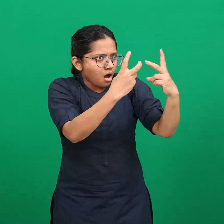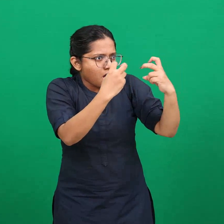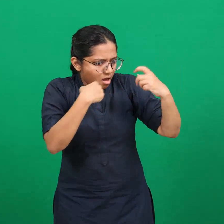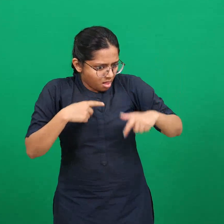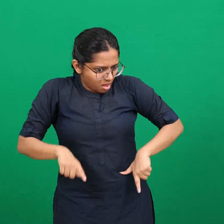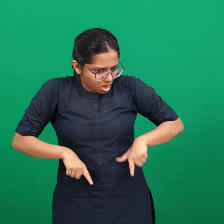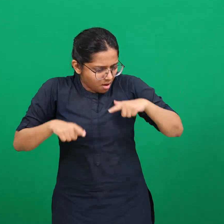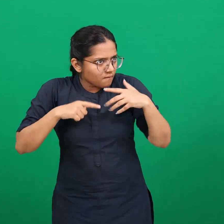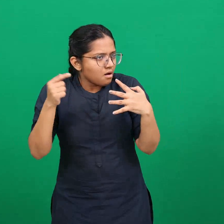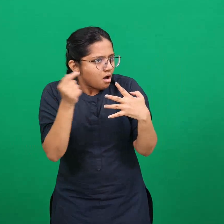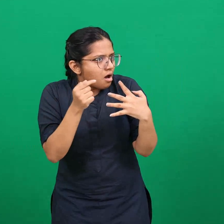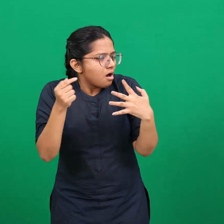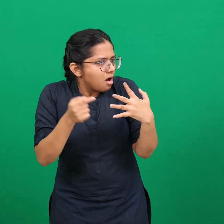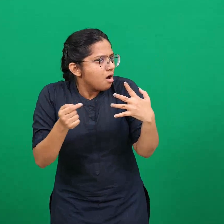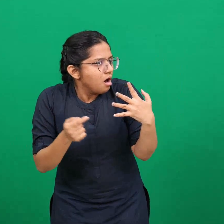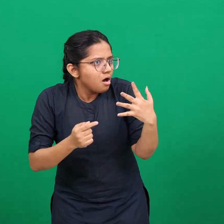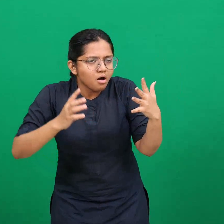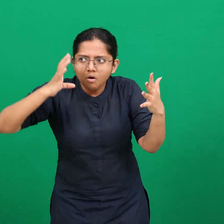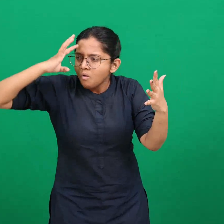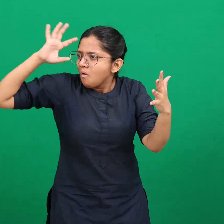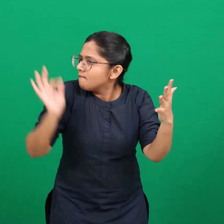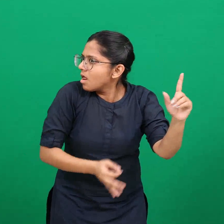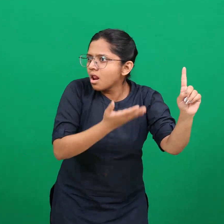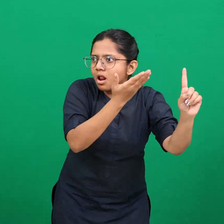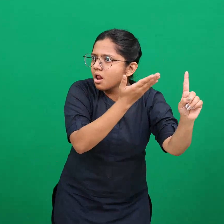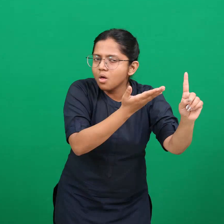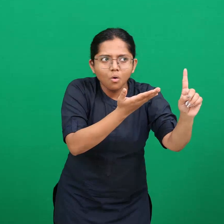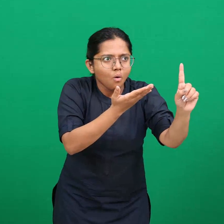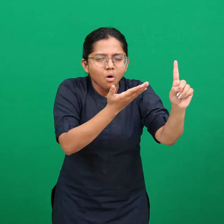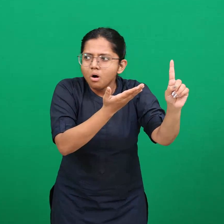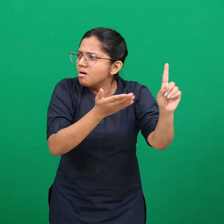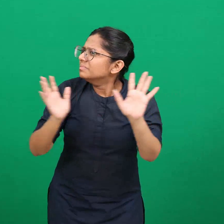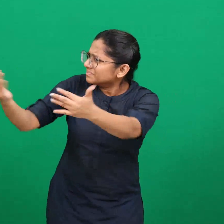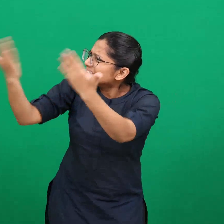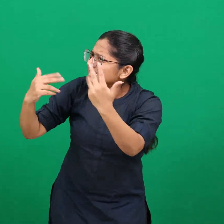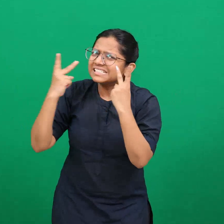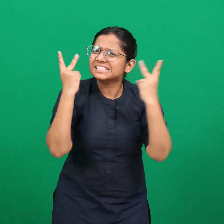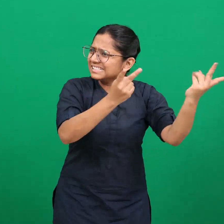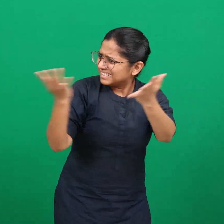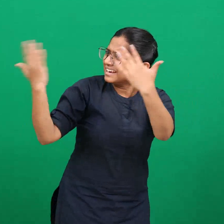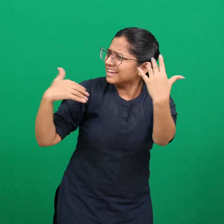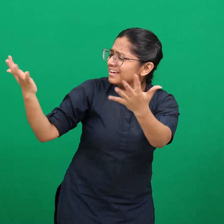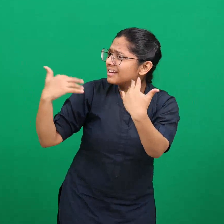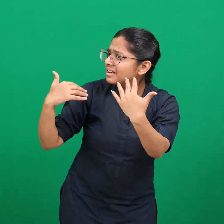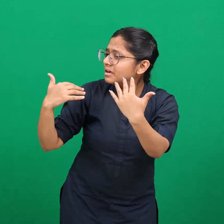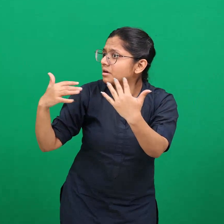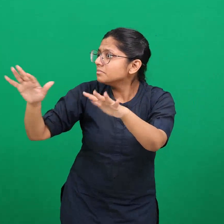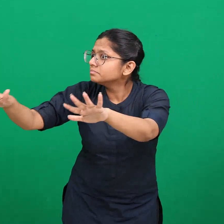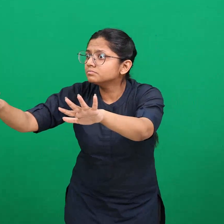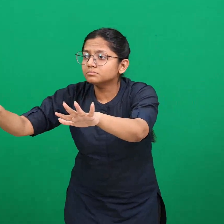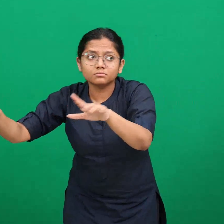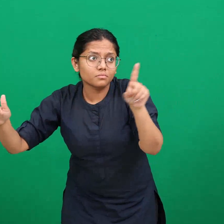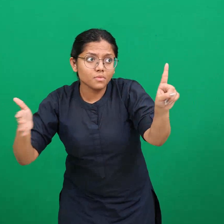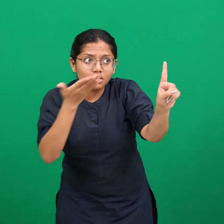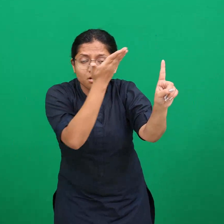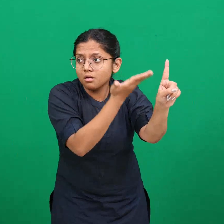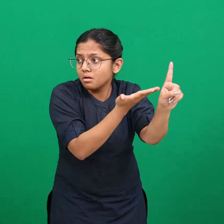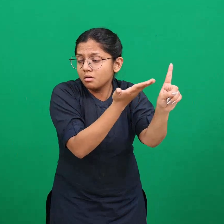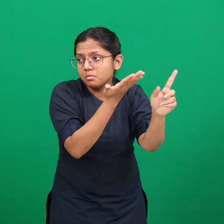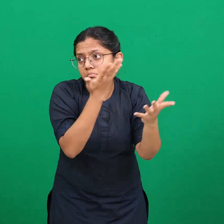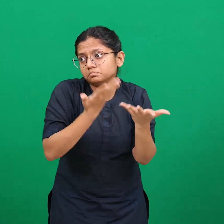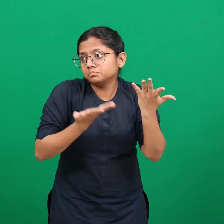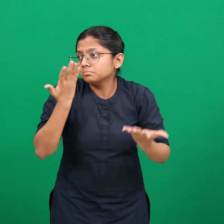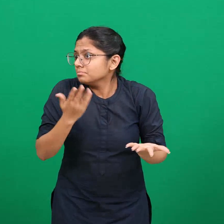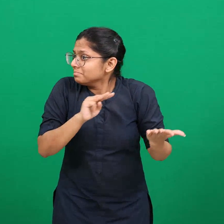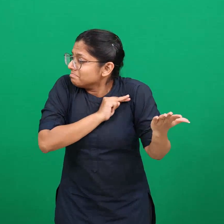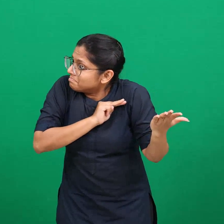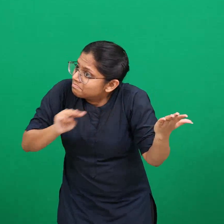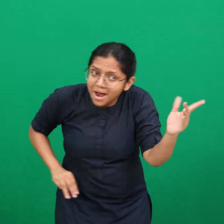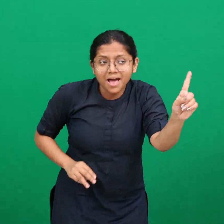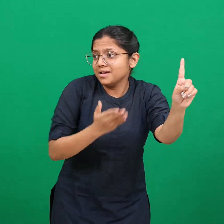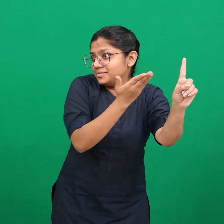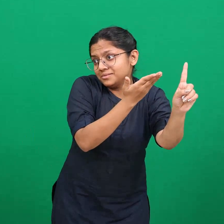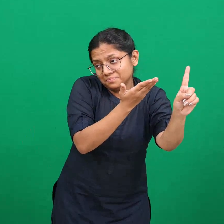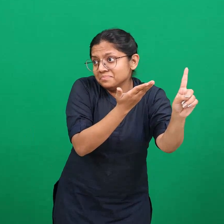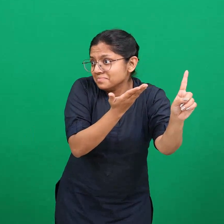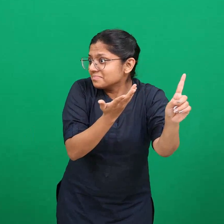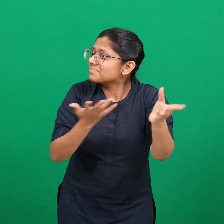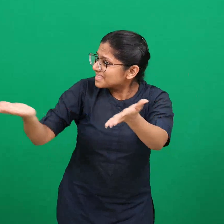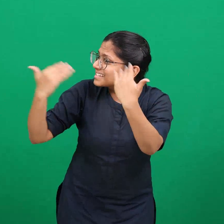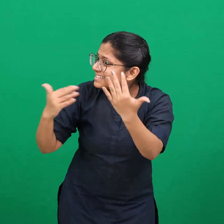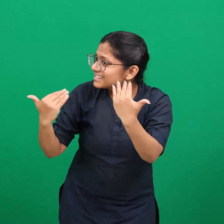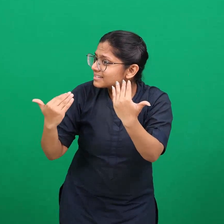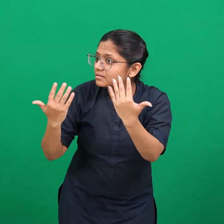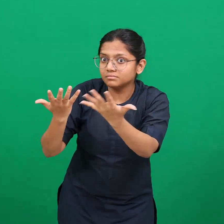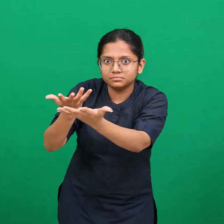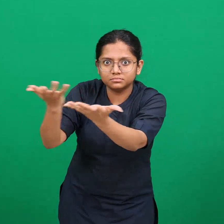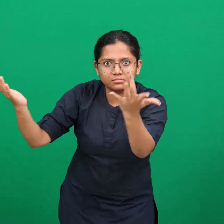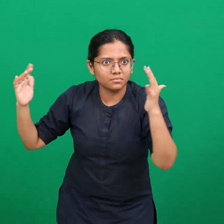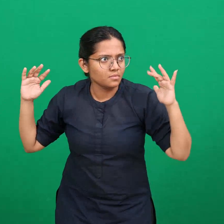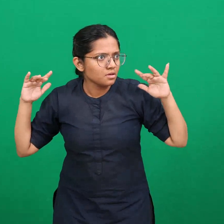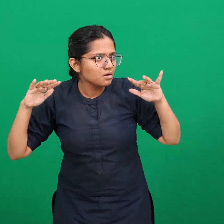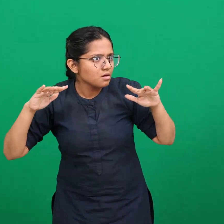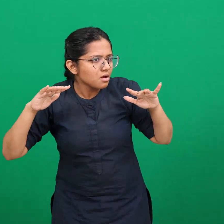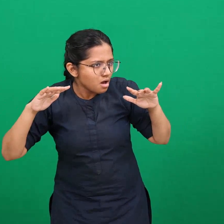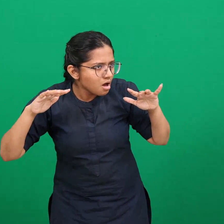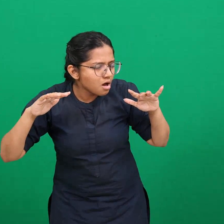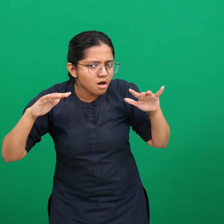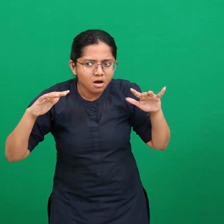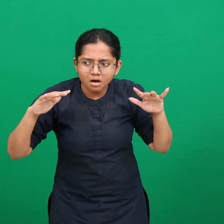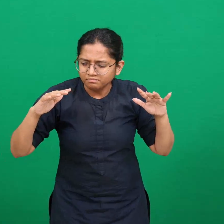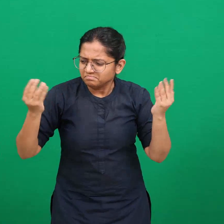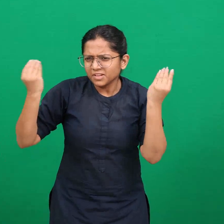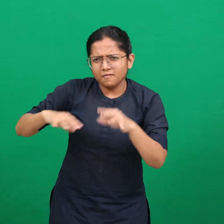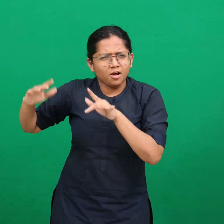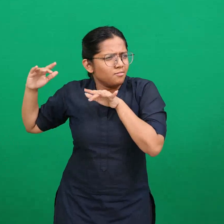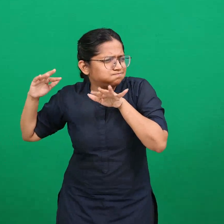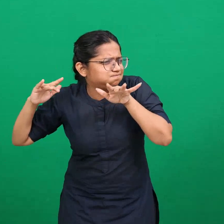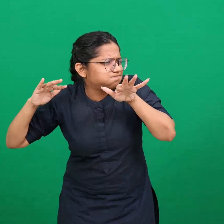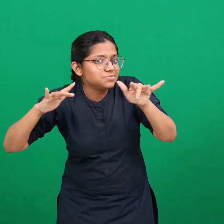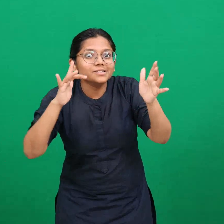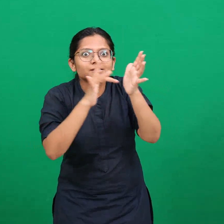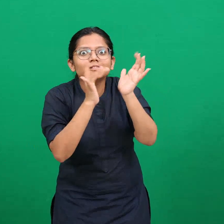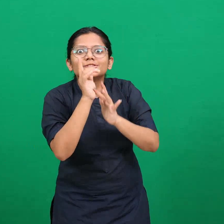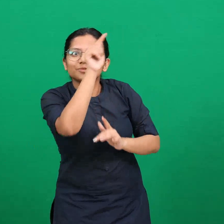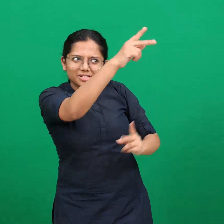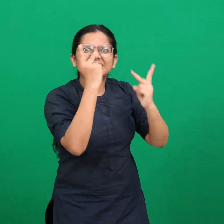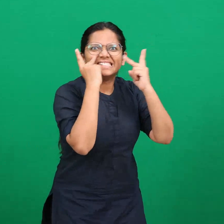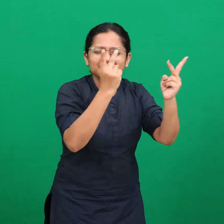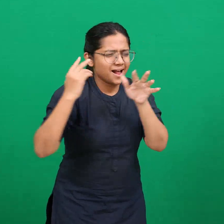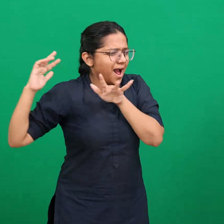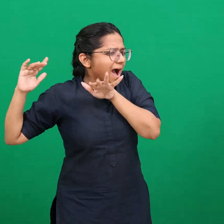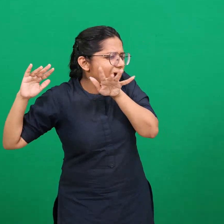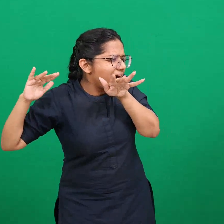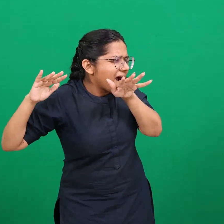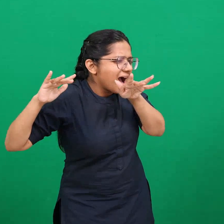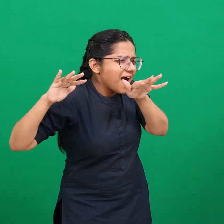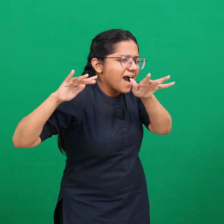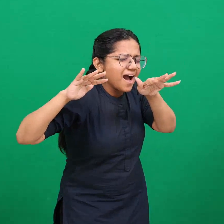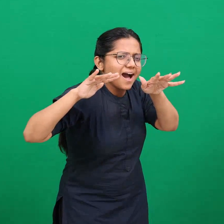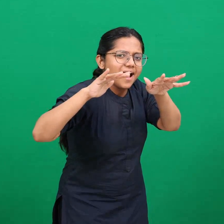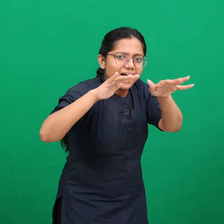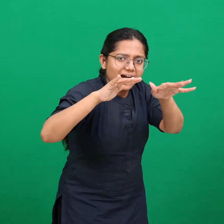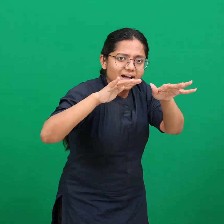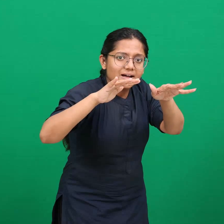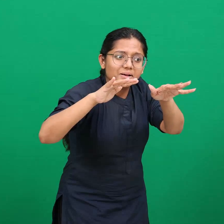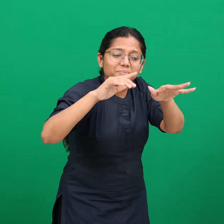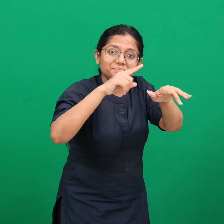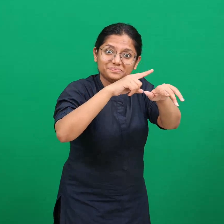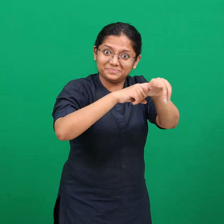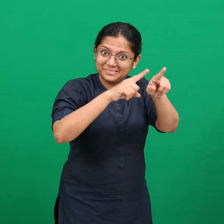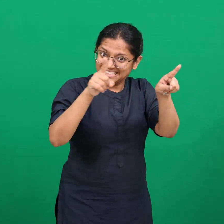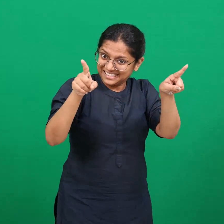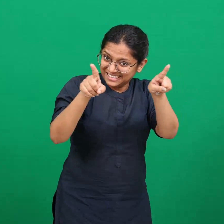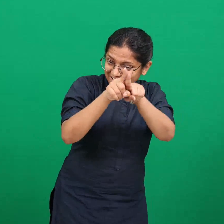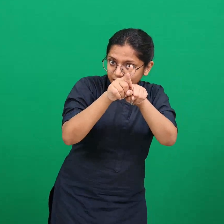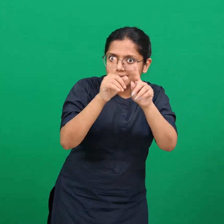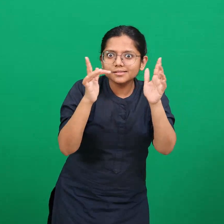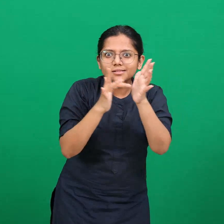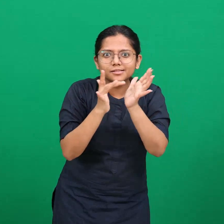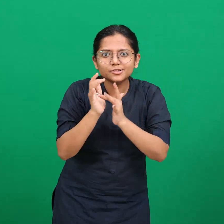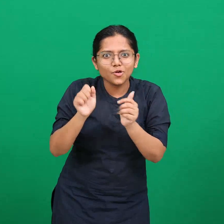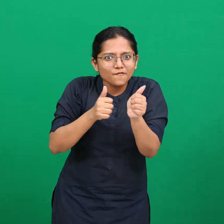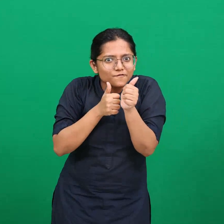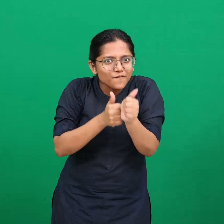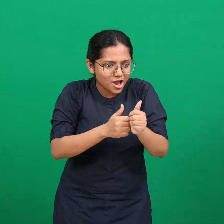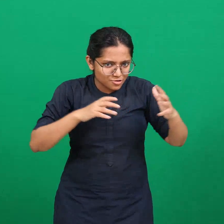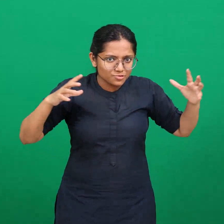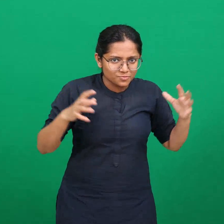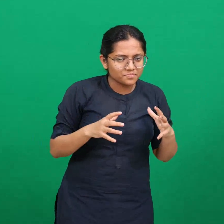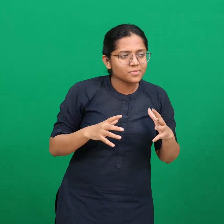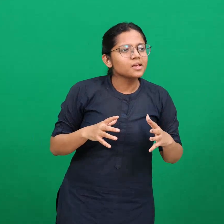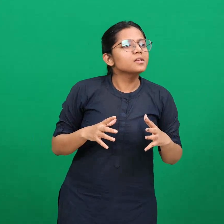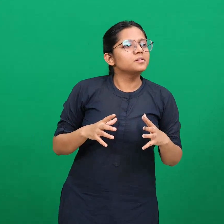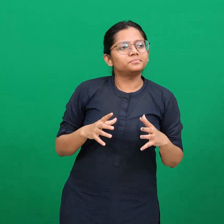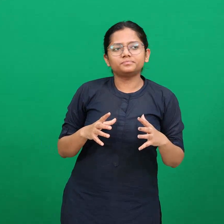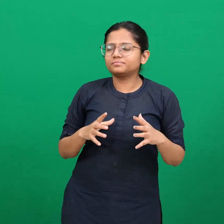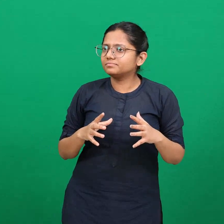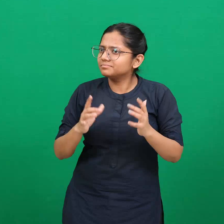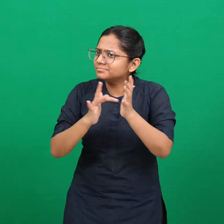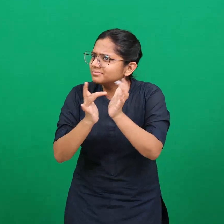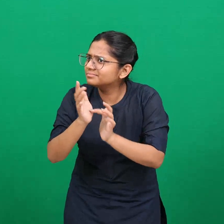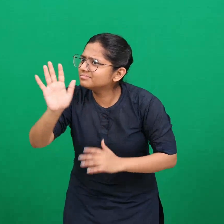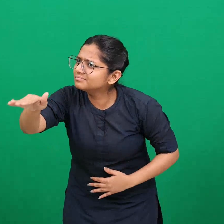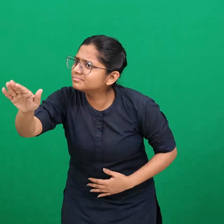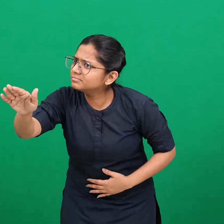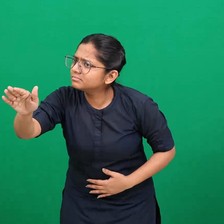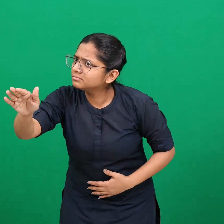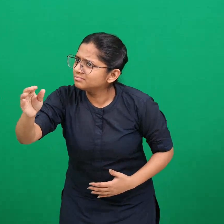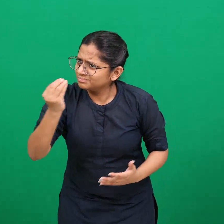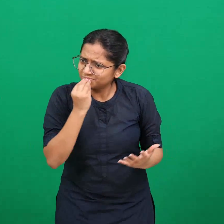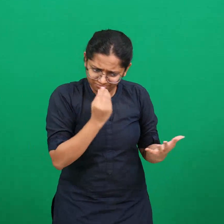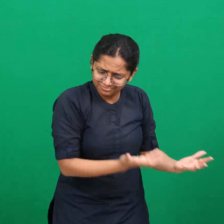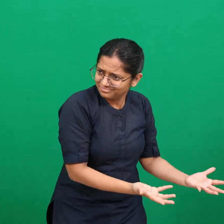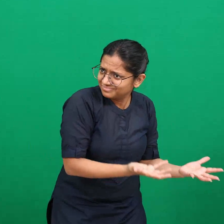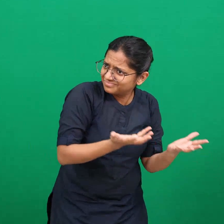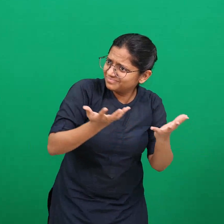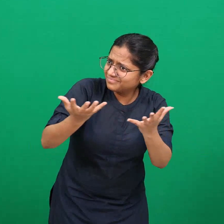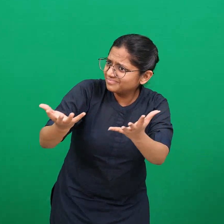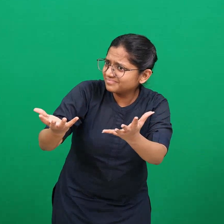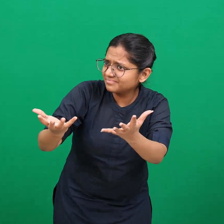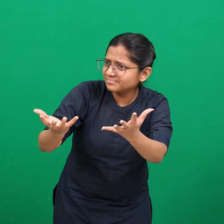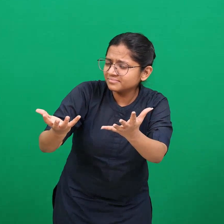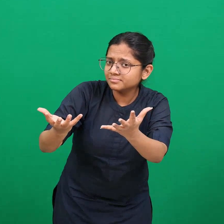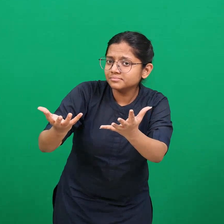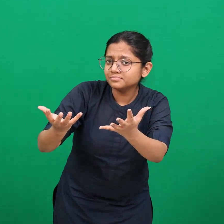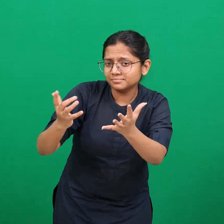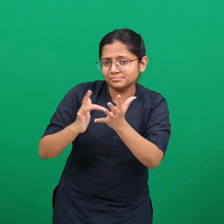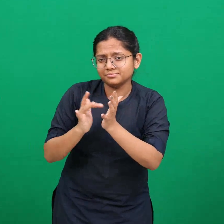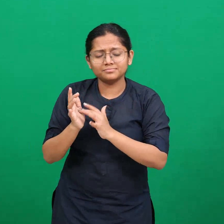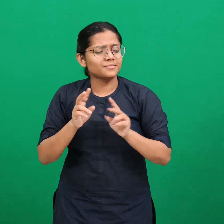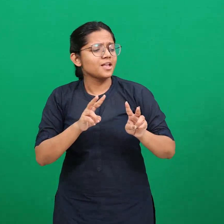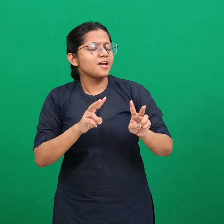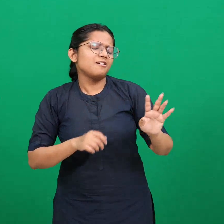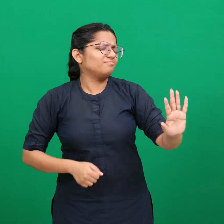Could this be the Christ?" So they left the town and made their way toward Jesus. Meanwhile the disciples urged Him, "Rabbi, eat something."